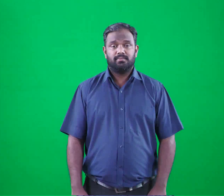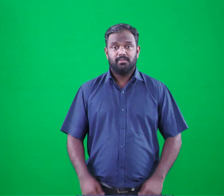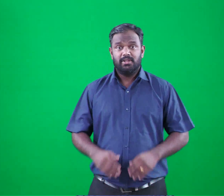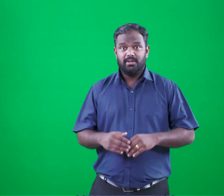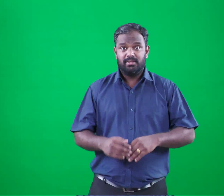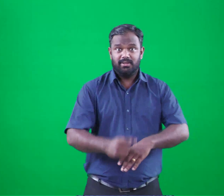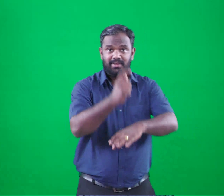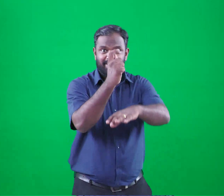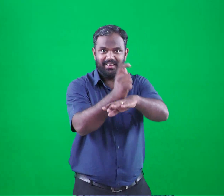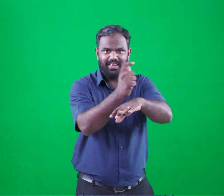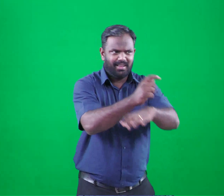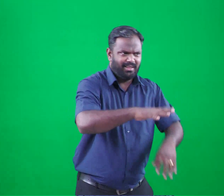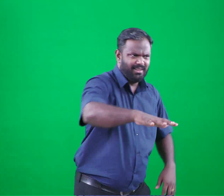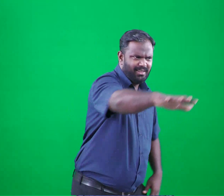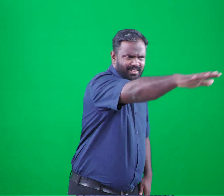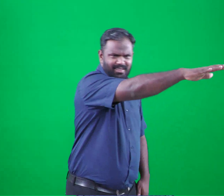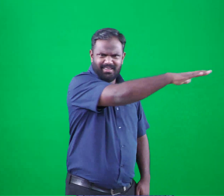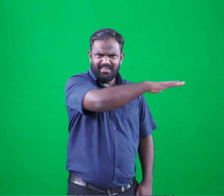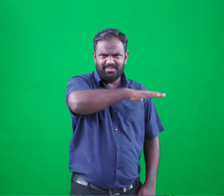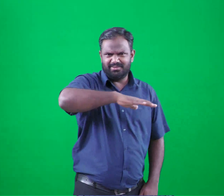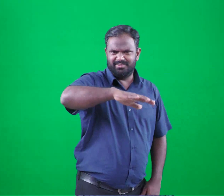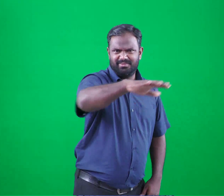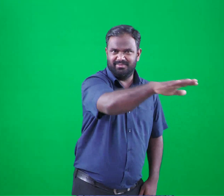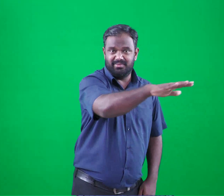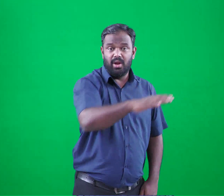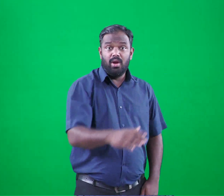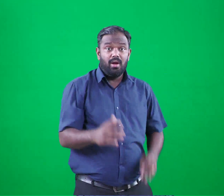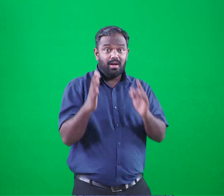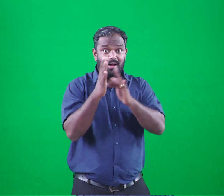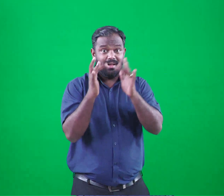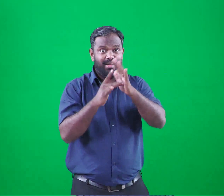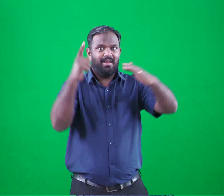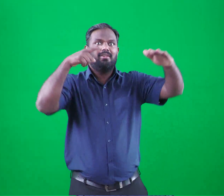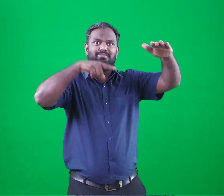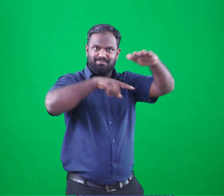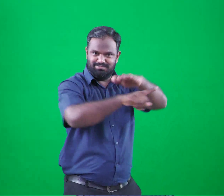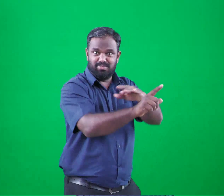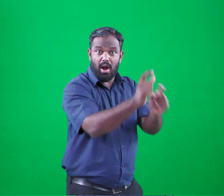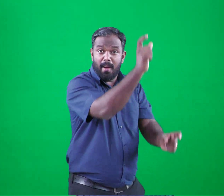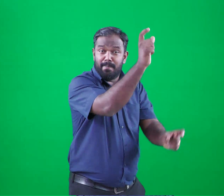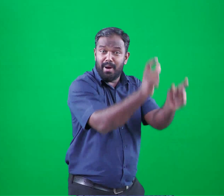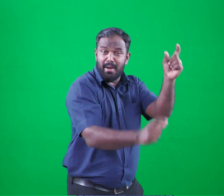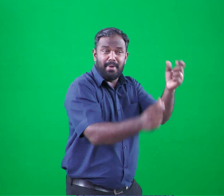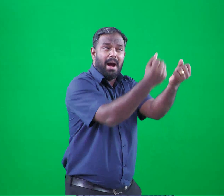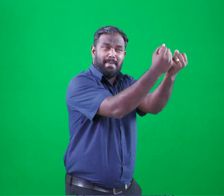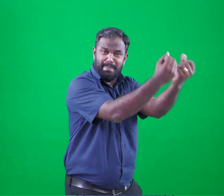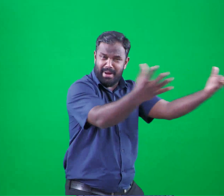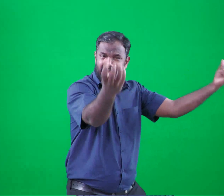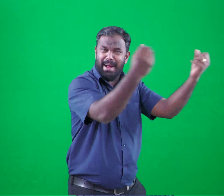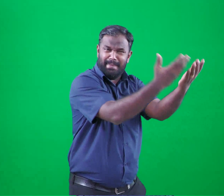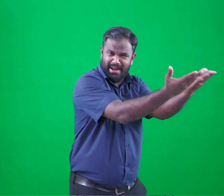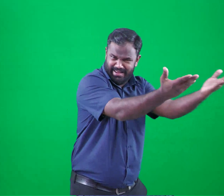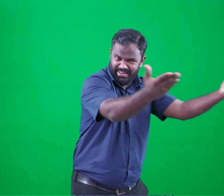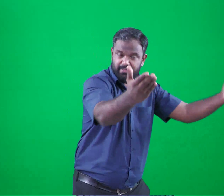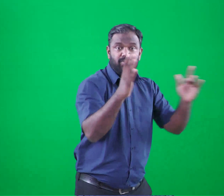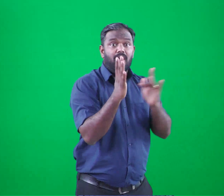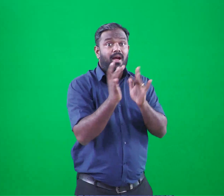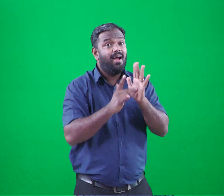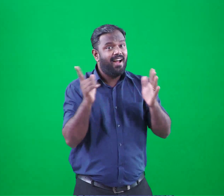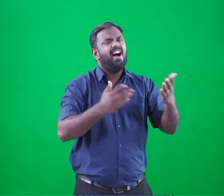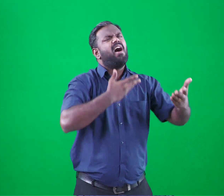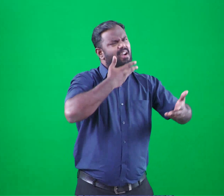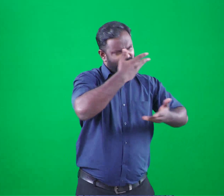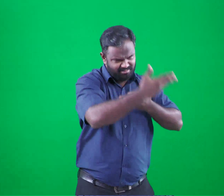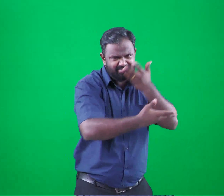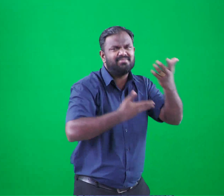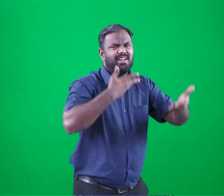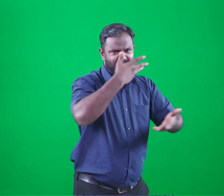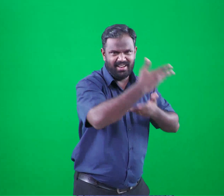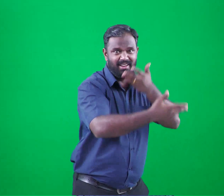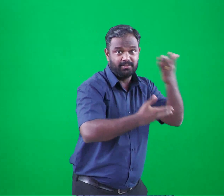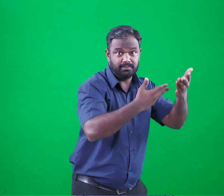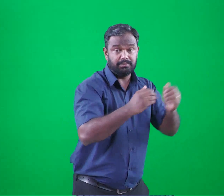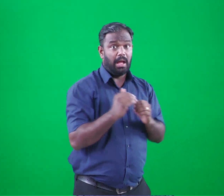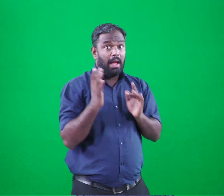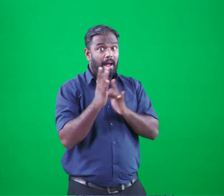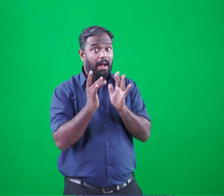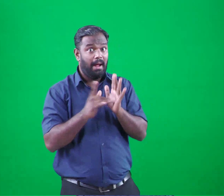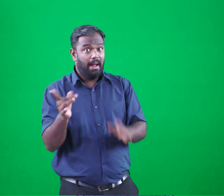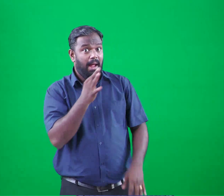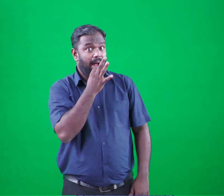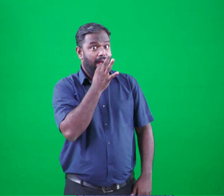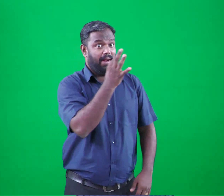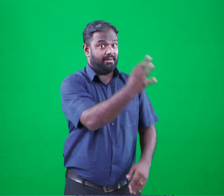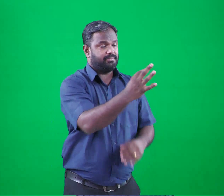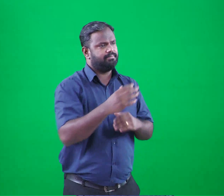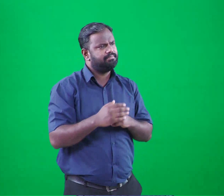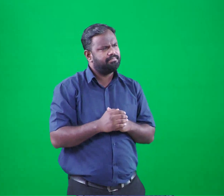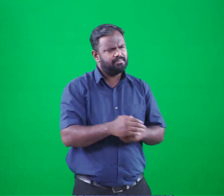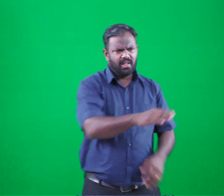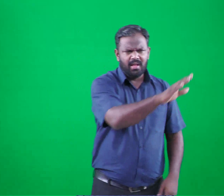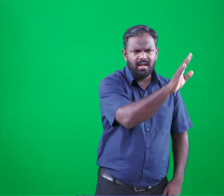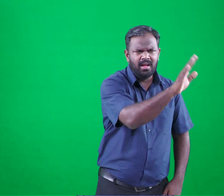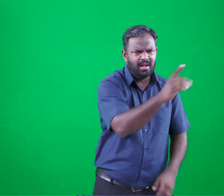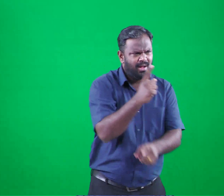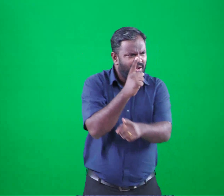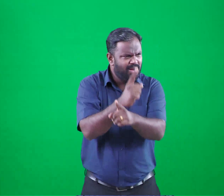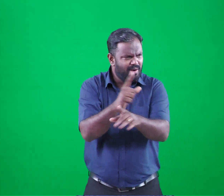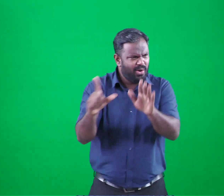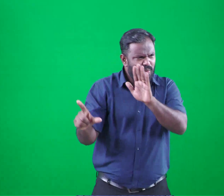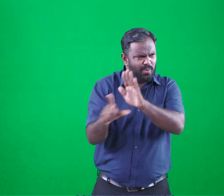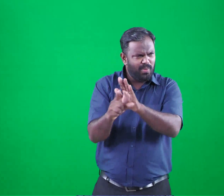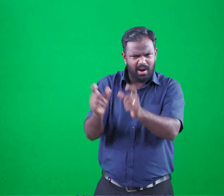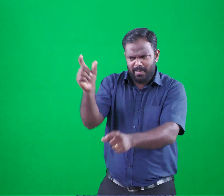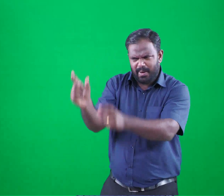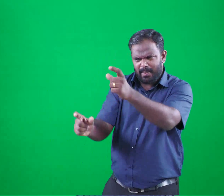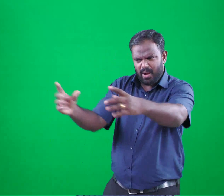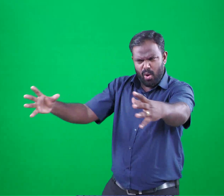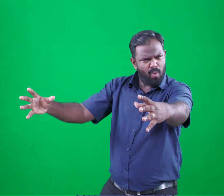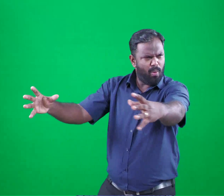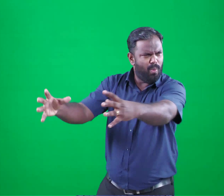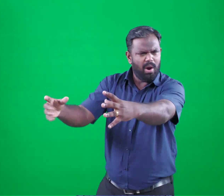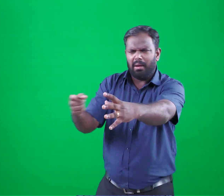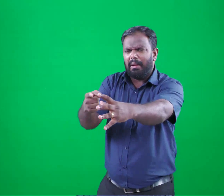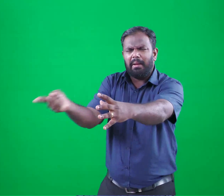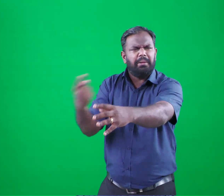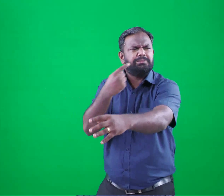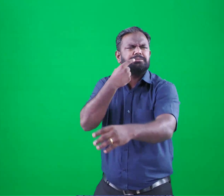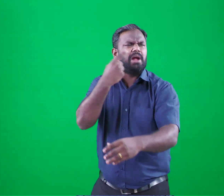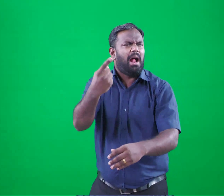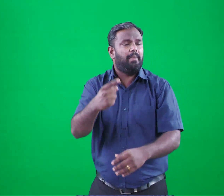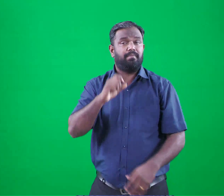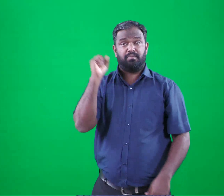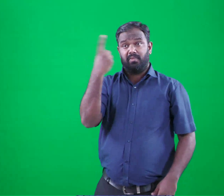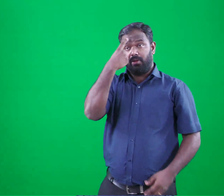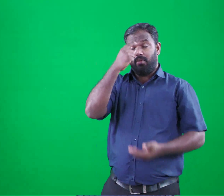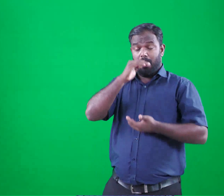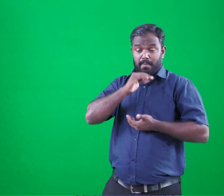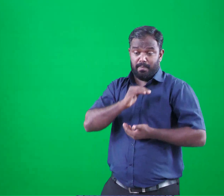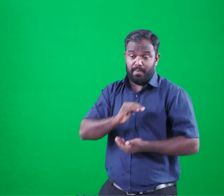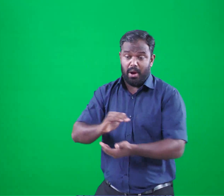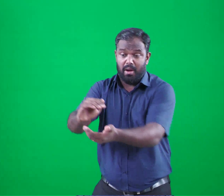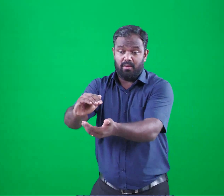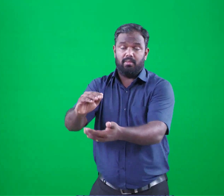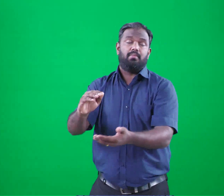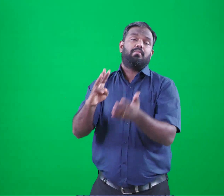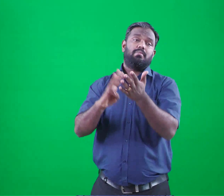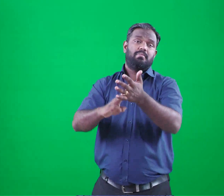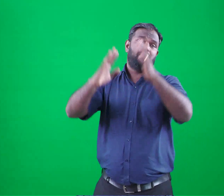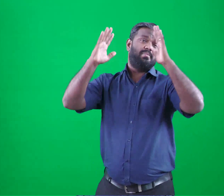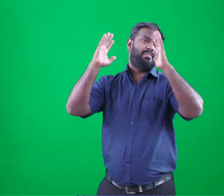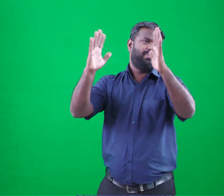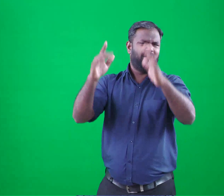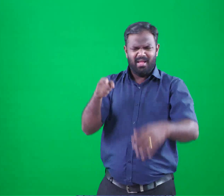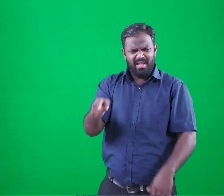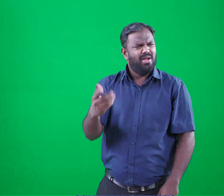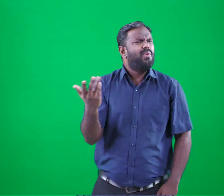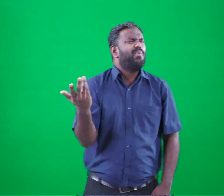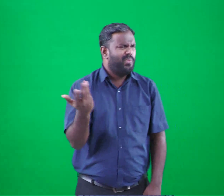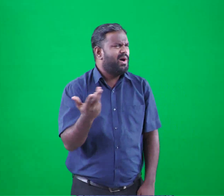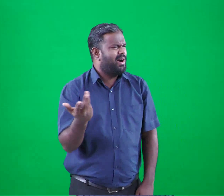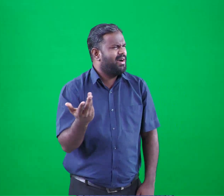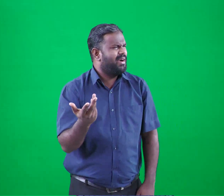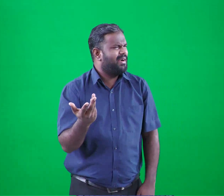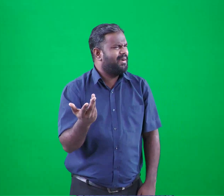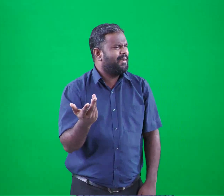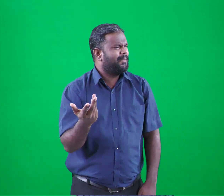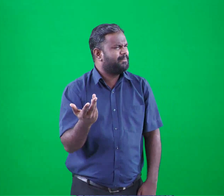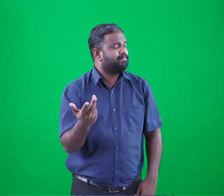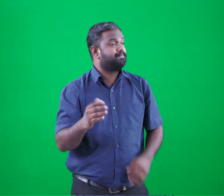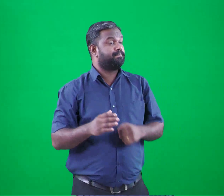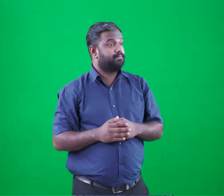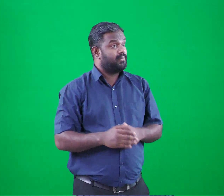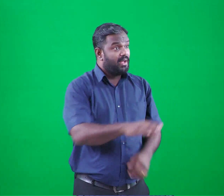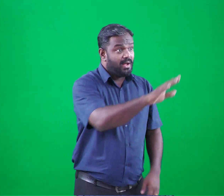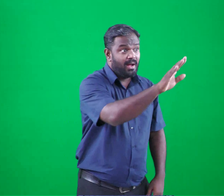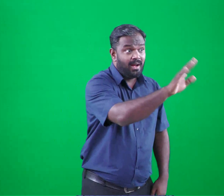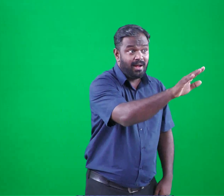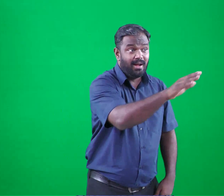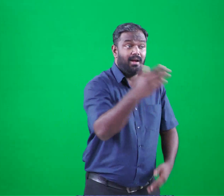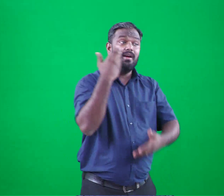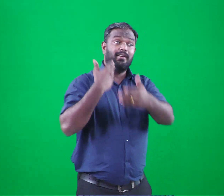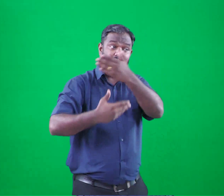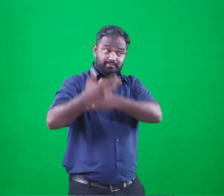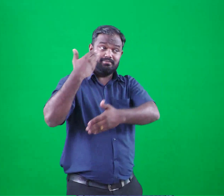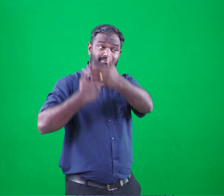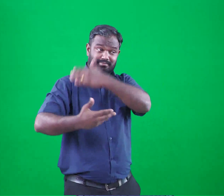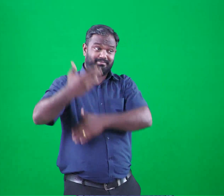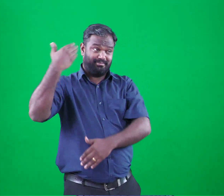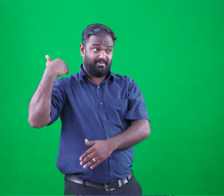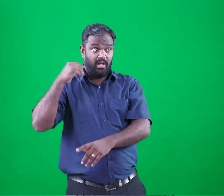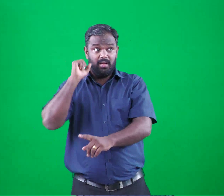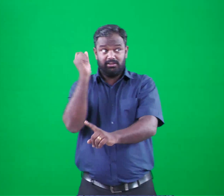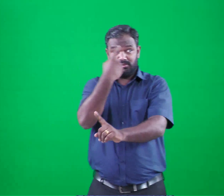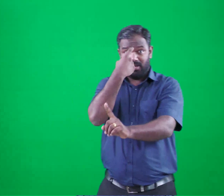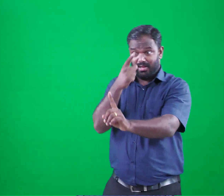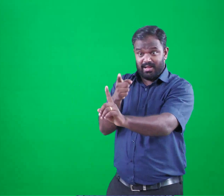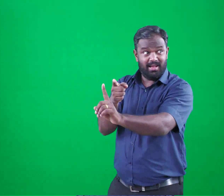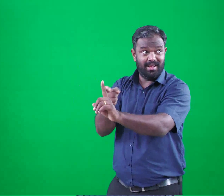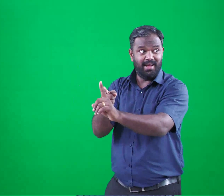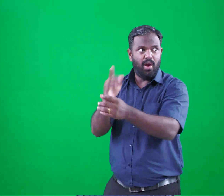While Jesus was teaching in the temple courts, He asked, "How can the scribes say that the Christ is the Son of David?